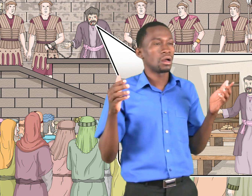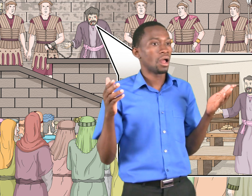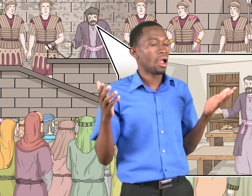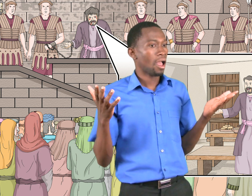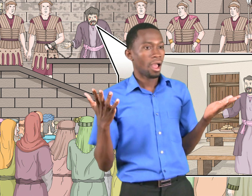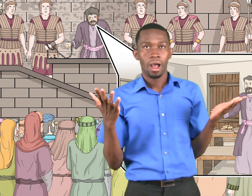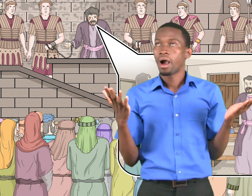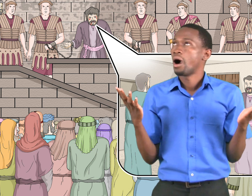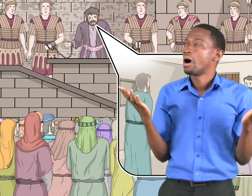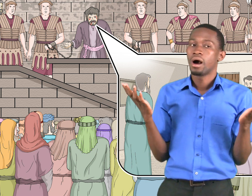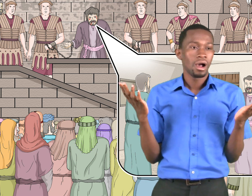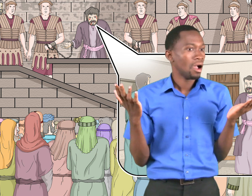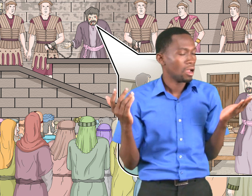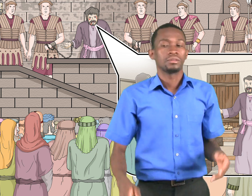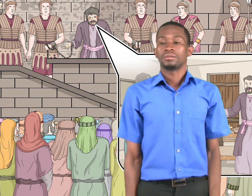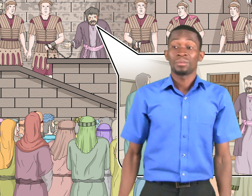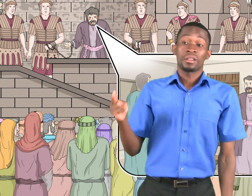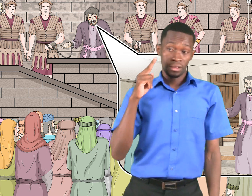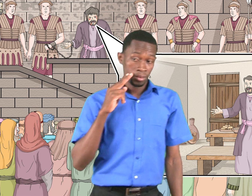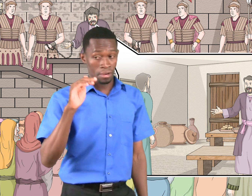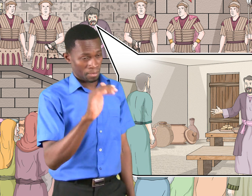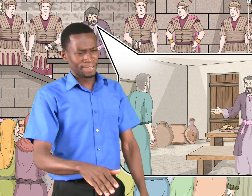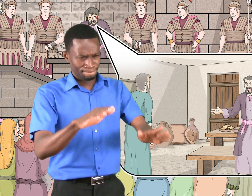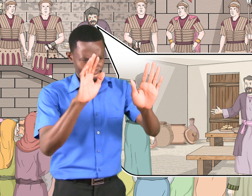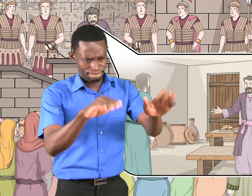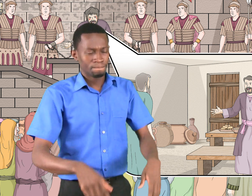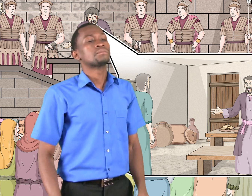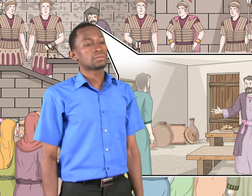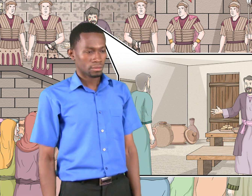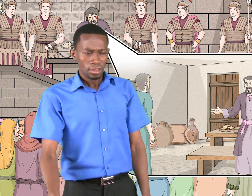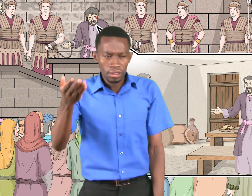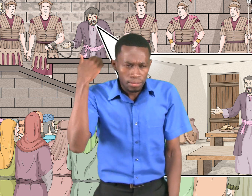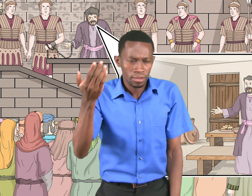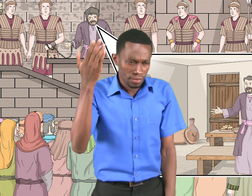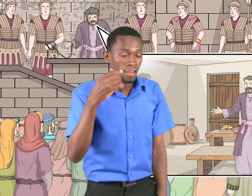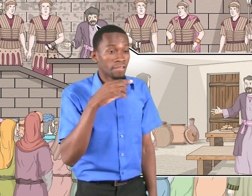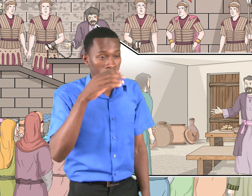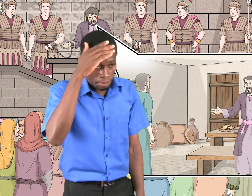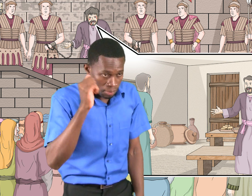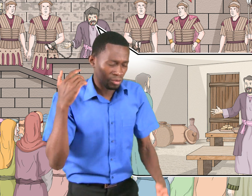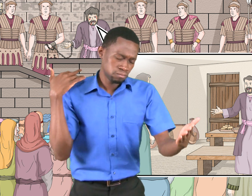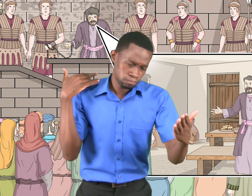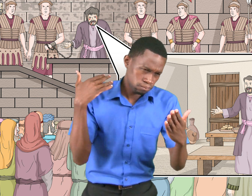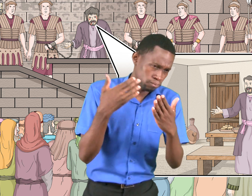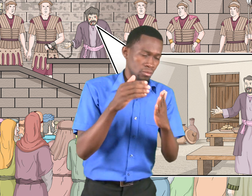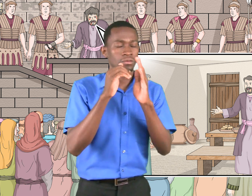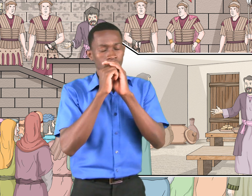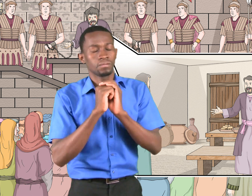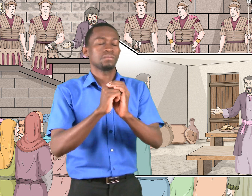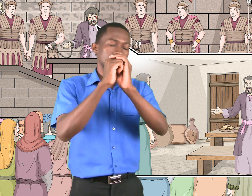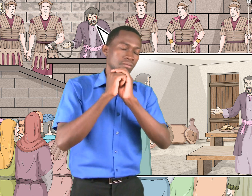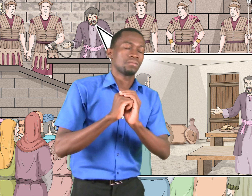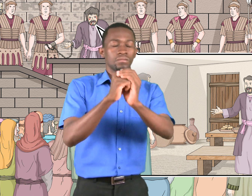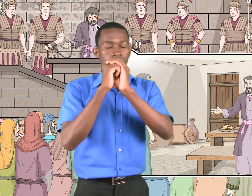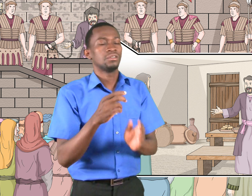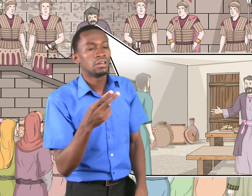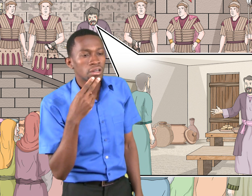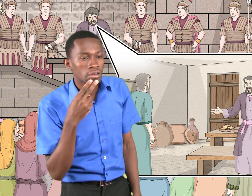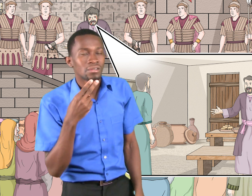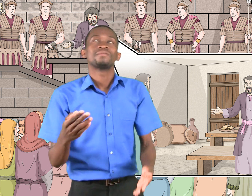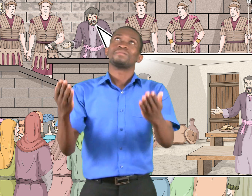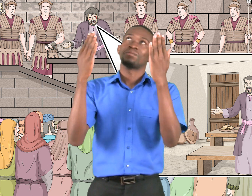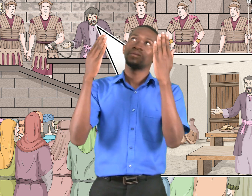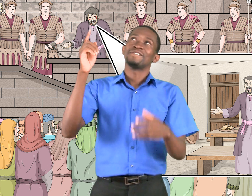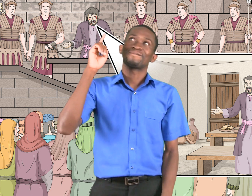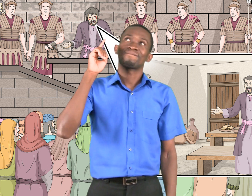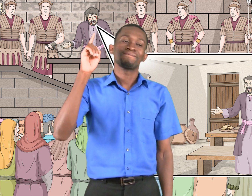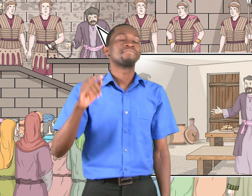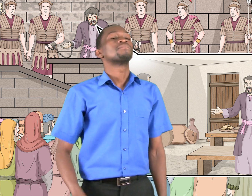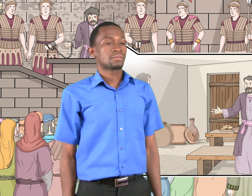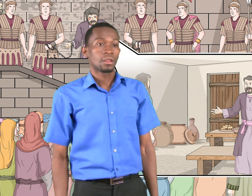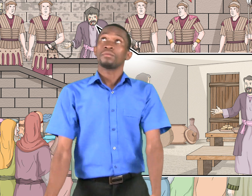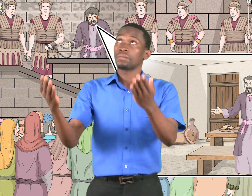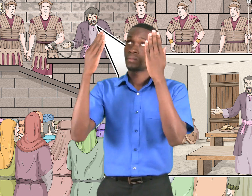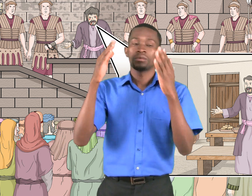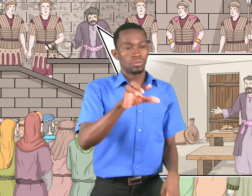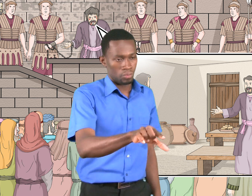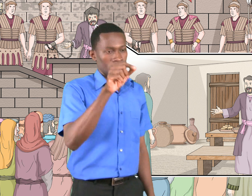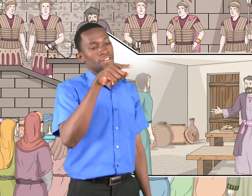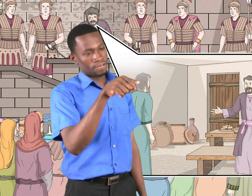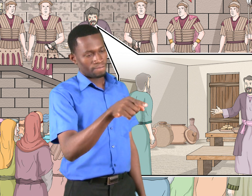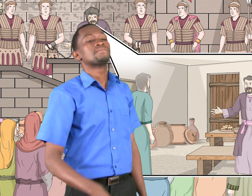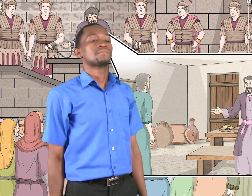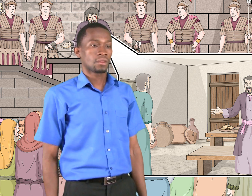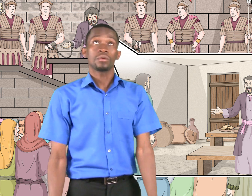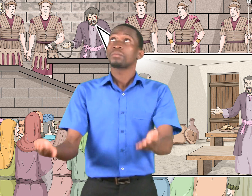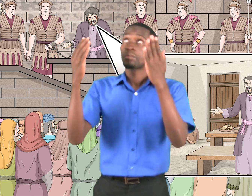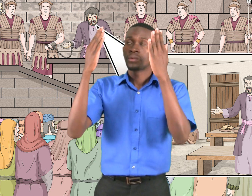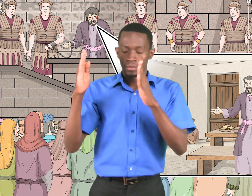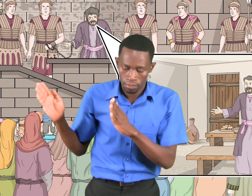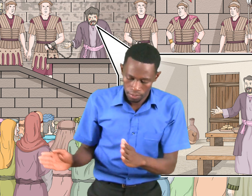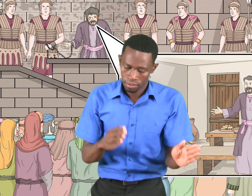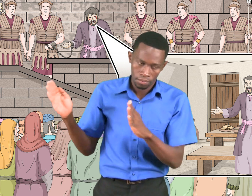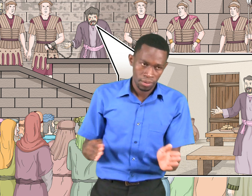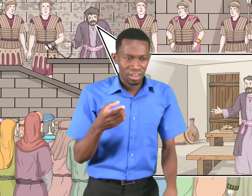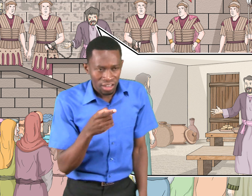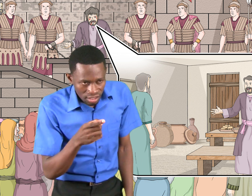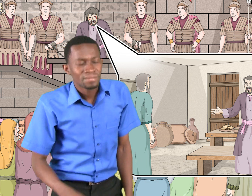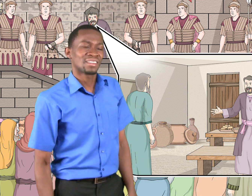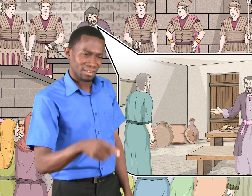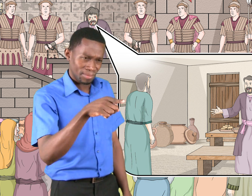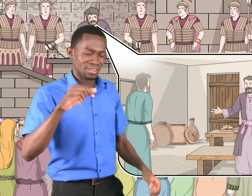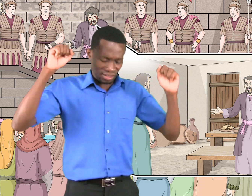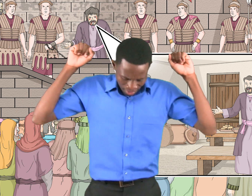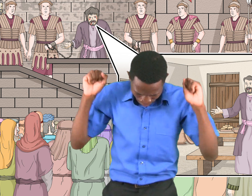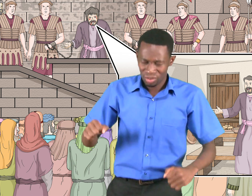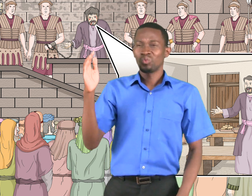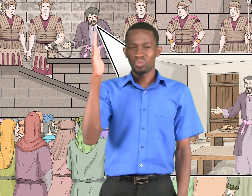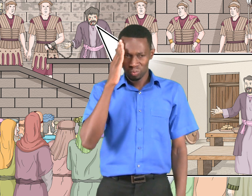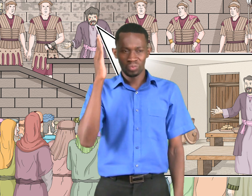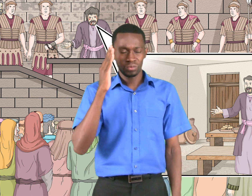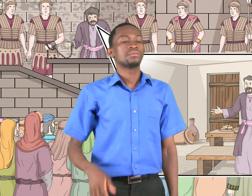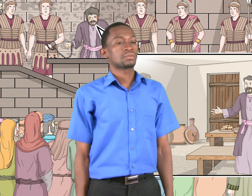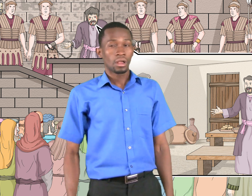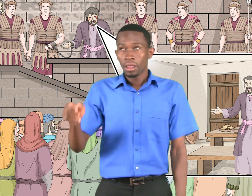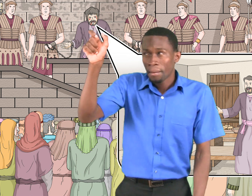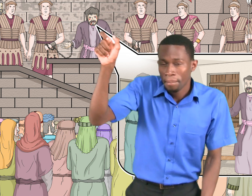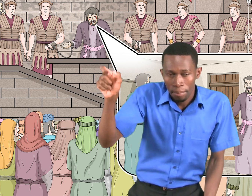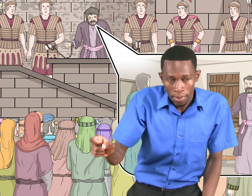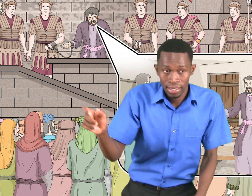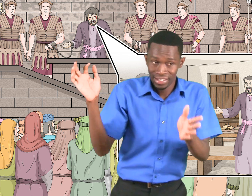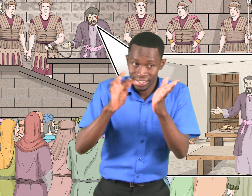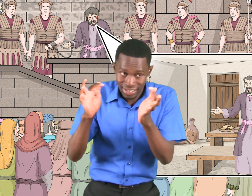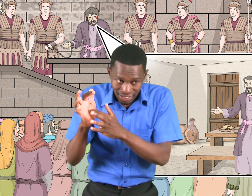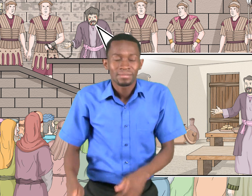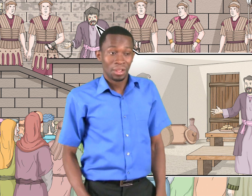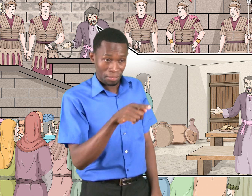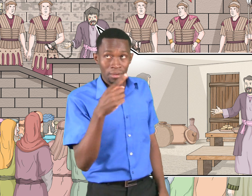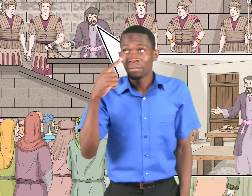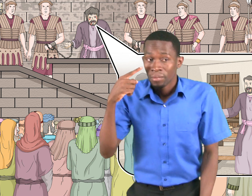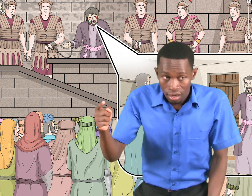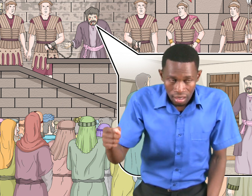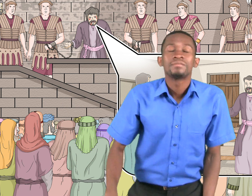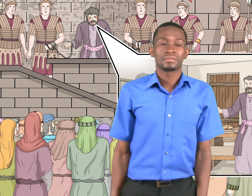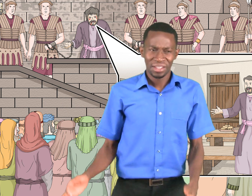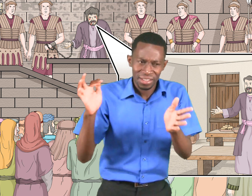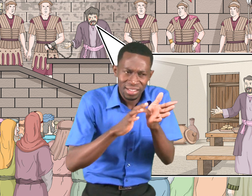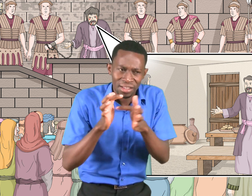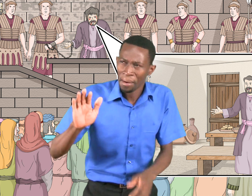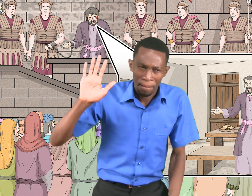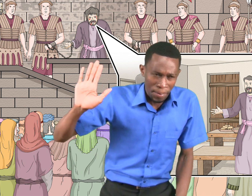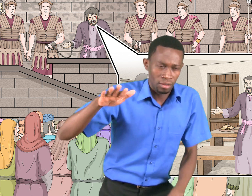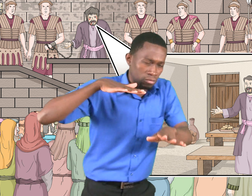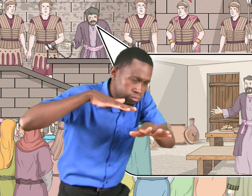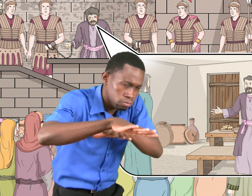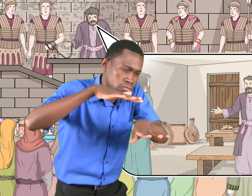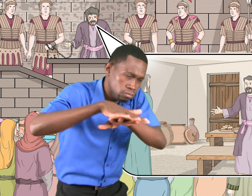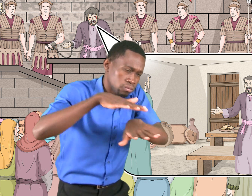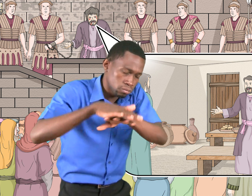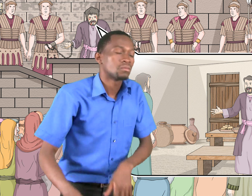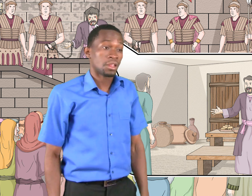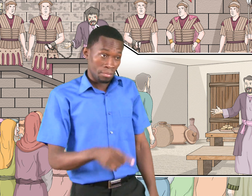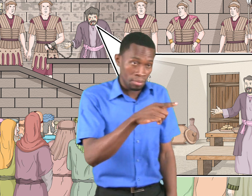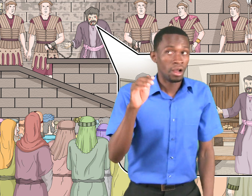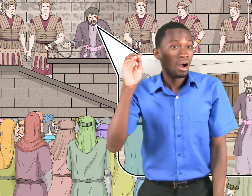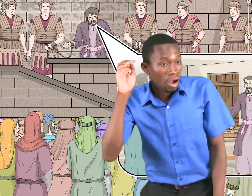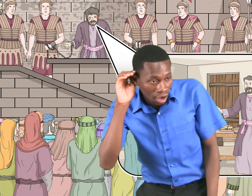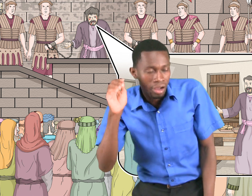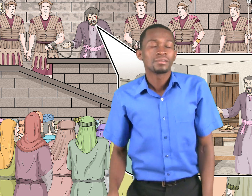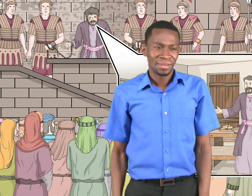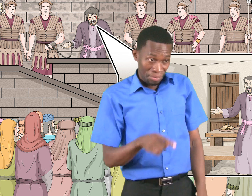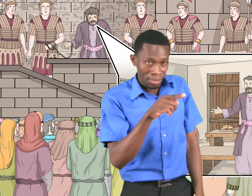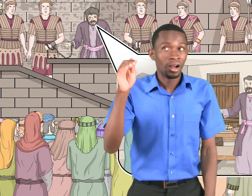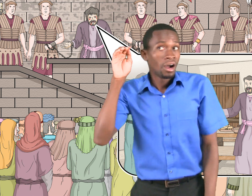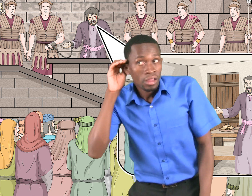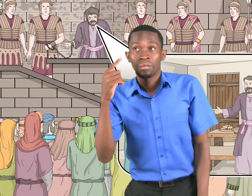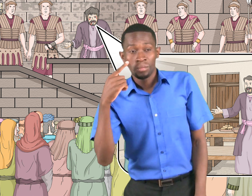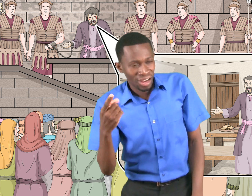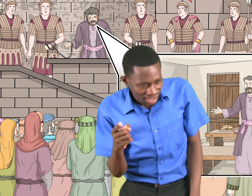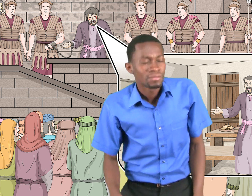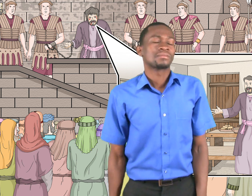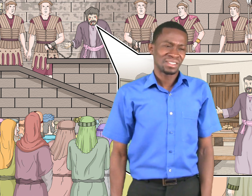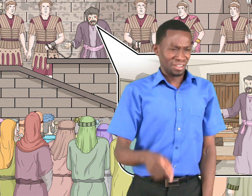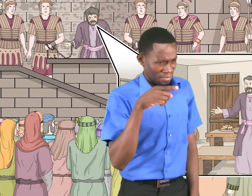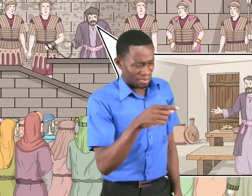Then he said, ‘The God of our fathers has appointed you to know His will, and to see the Righteous One, and to hear His voice.